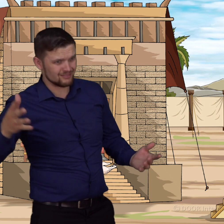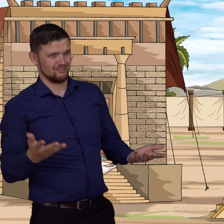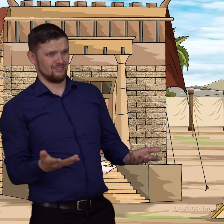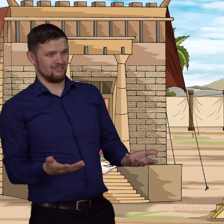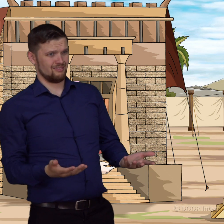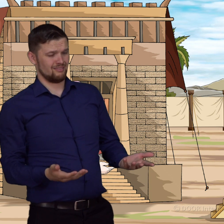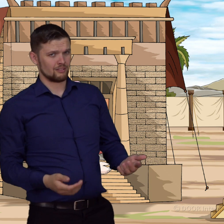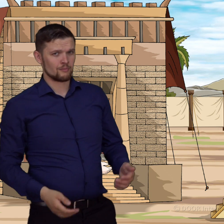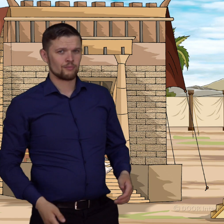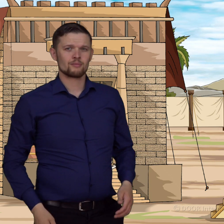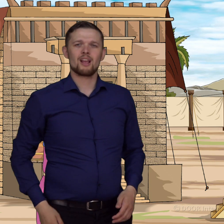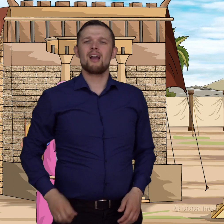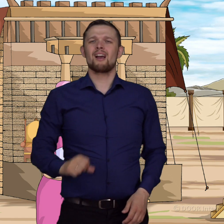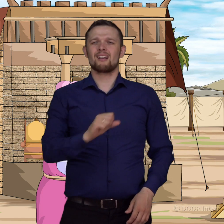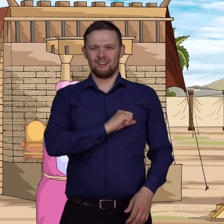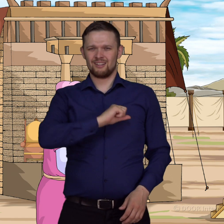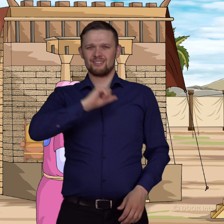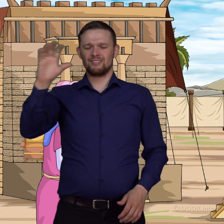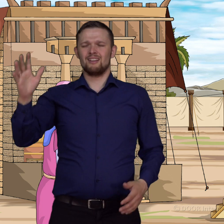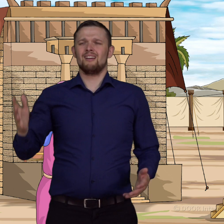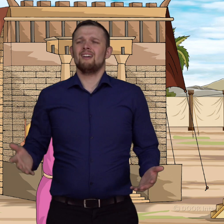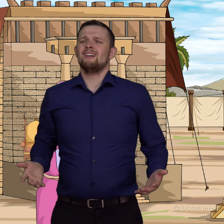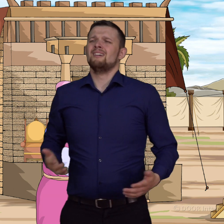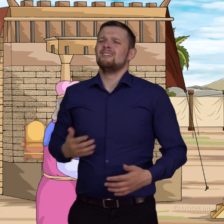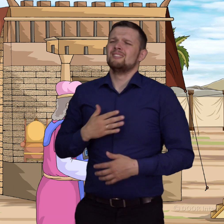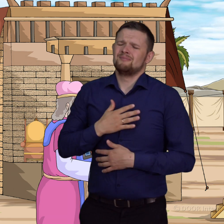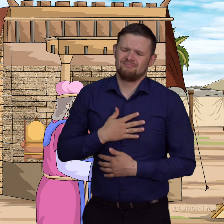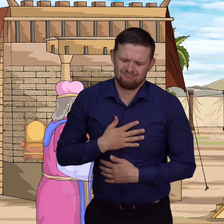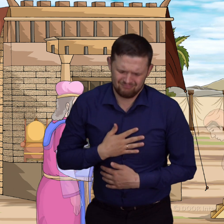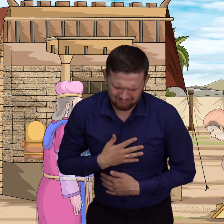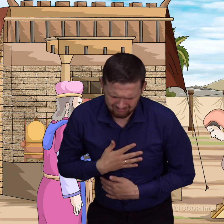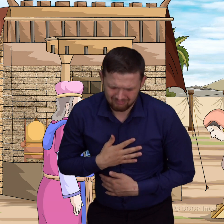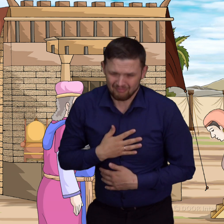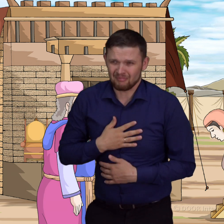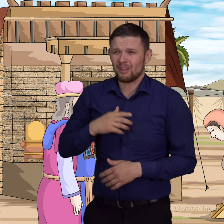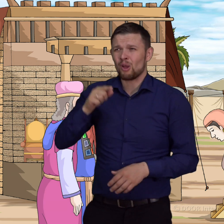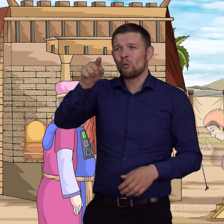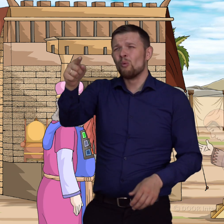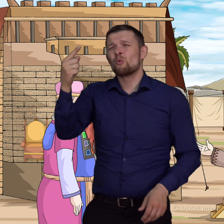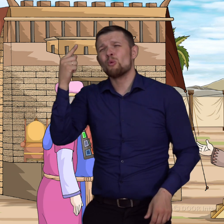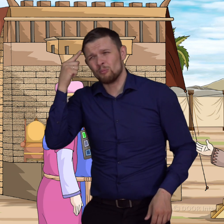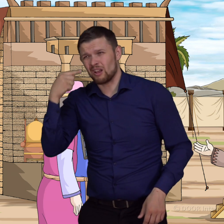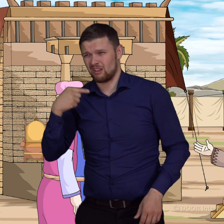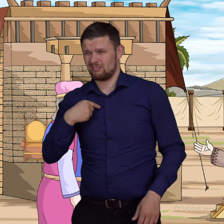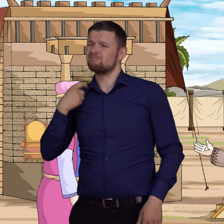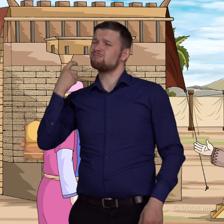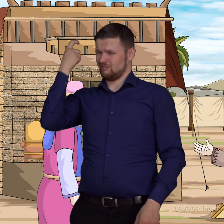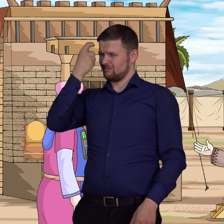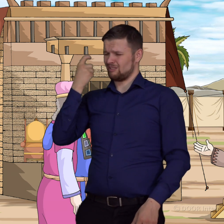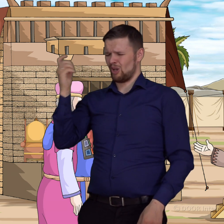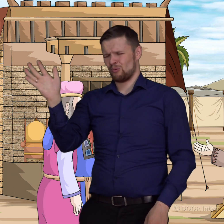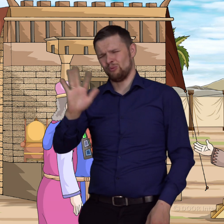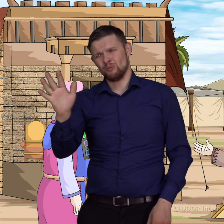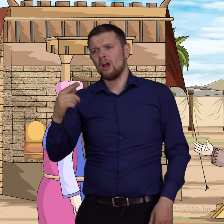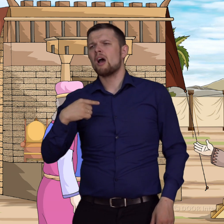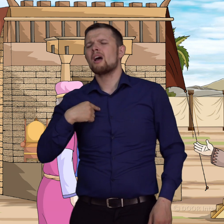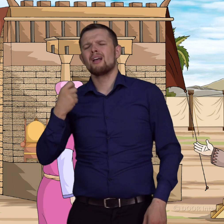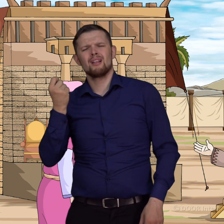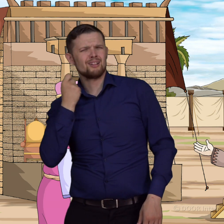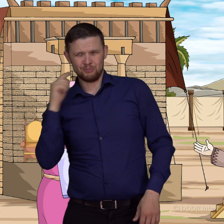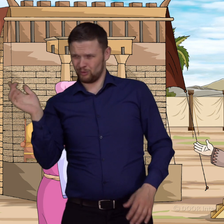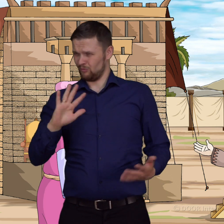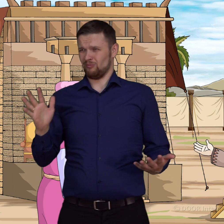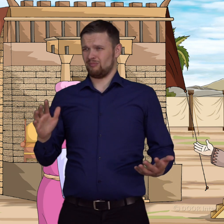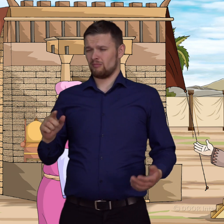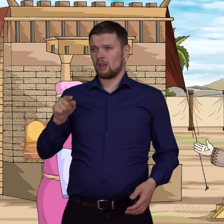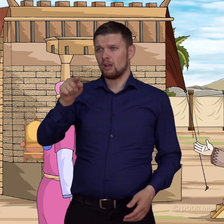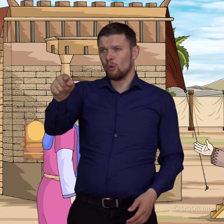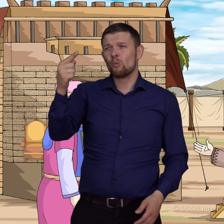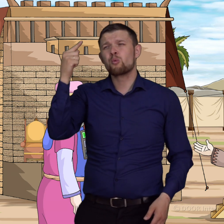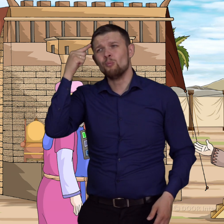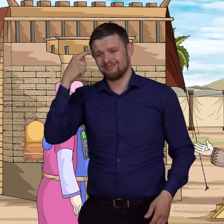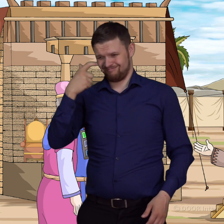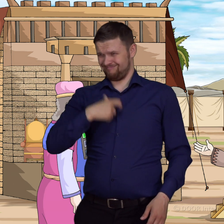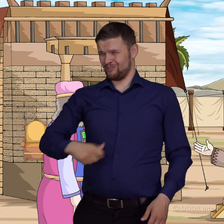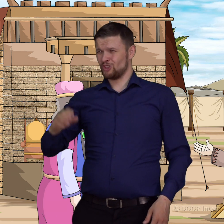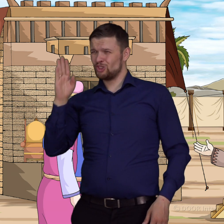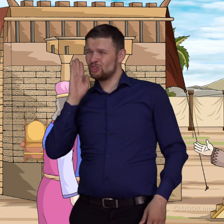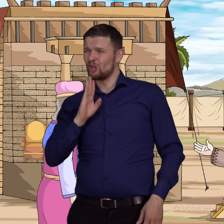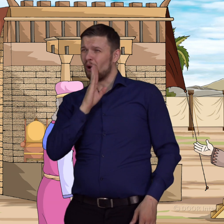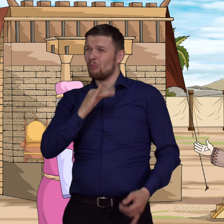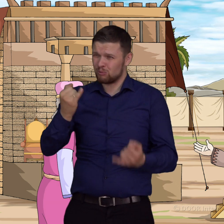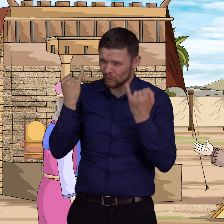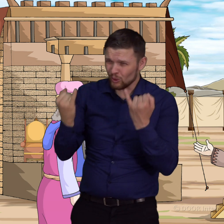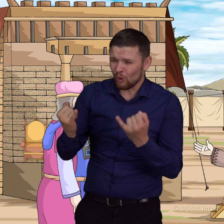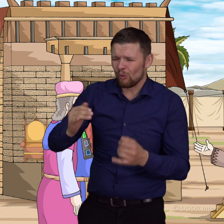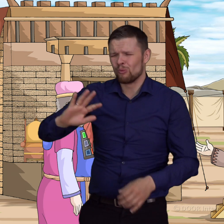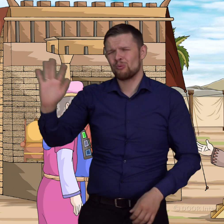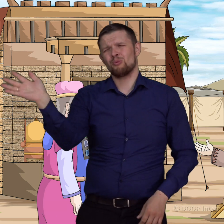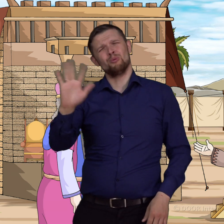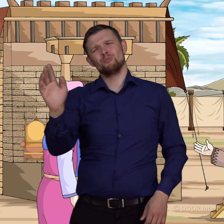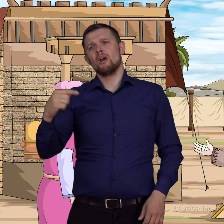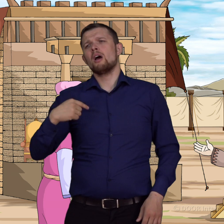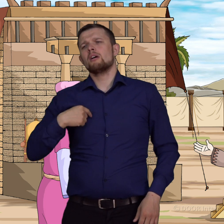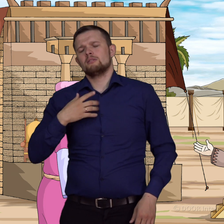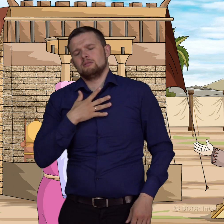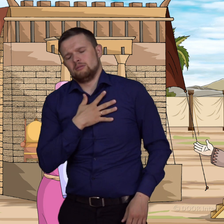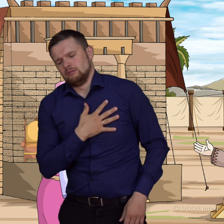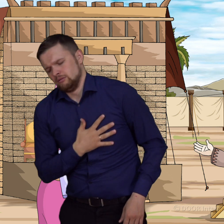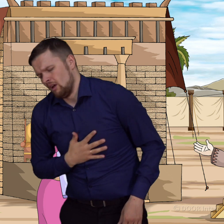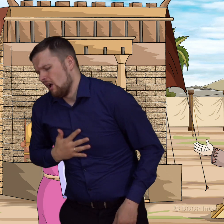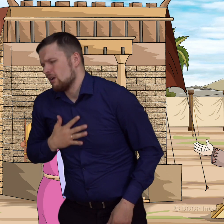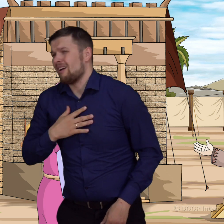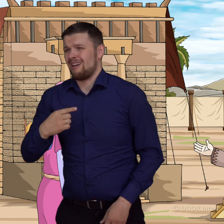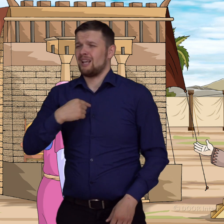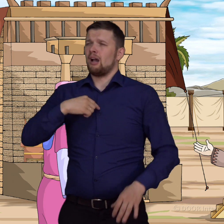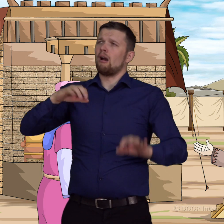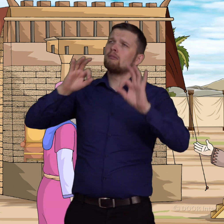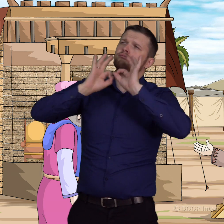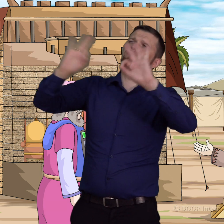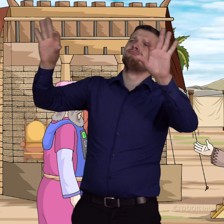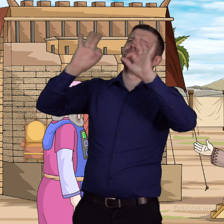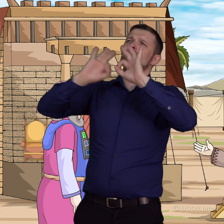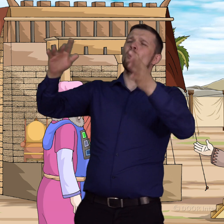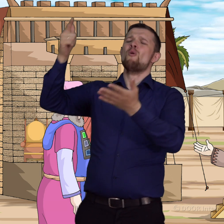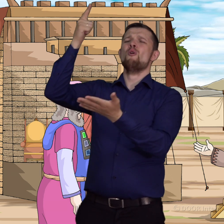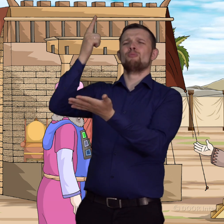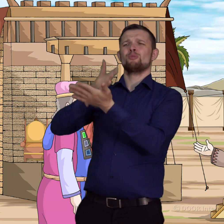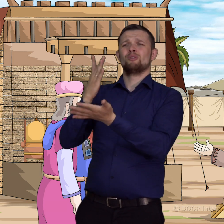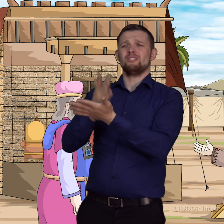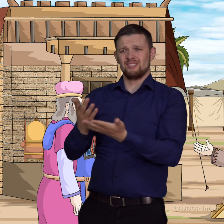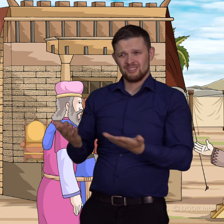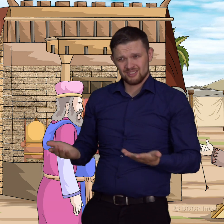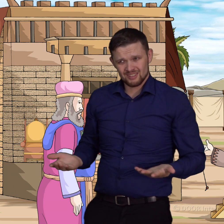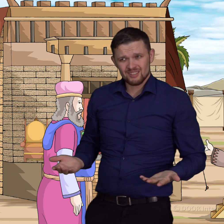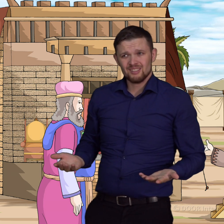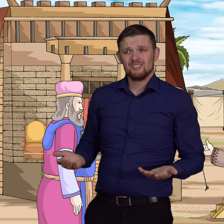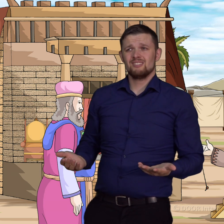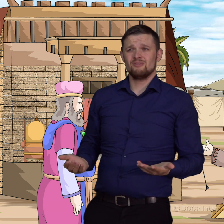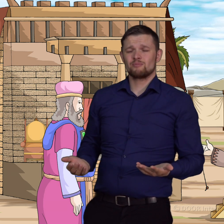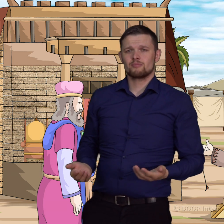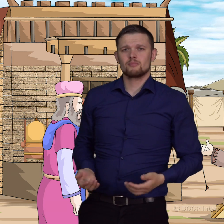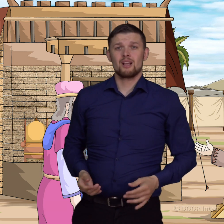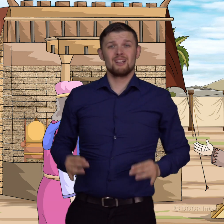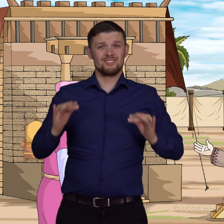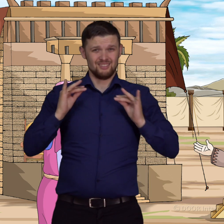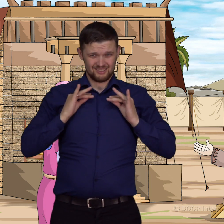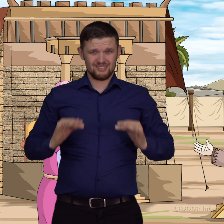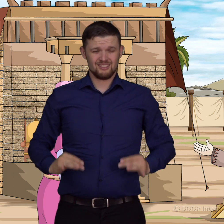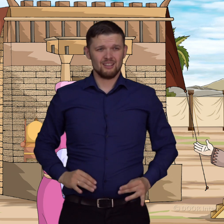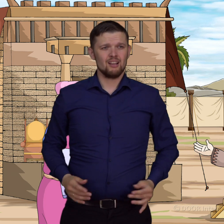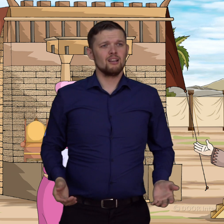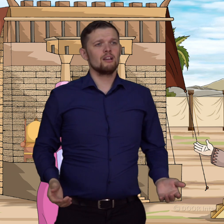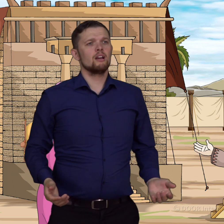So Eli thought she was drunk and said to her, “How long will you be drunk? Put away your wine!” “No, my lord,” Hannah replied. “I am a woman oppressed in spirit.